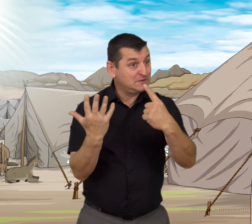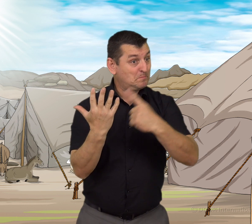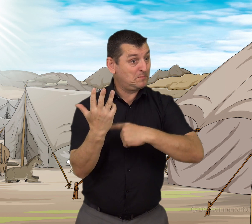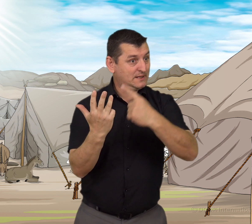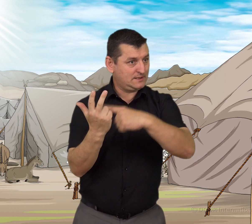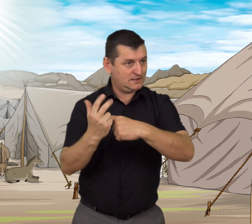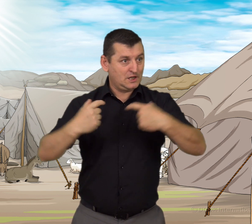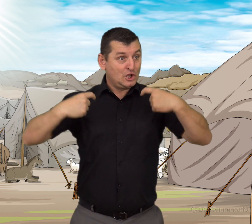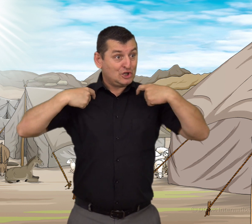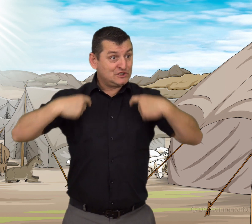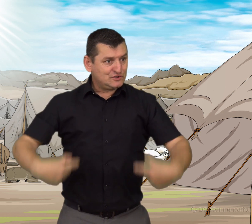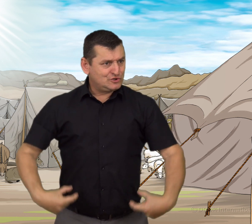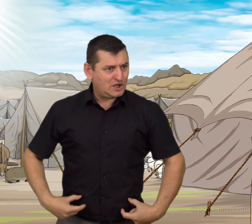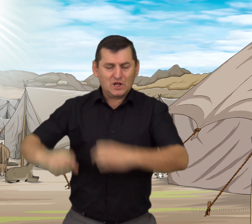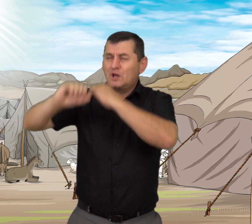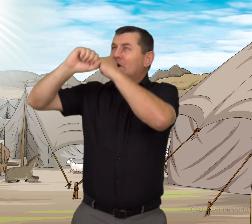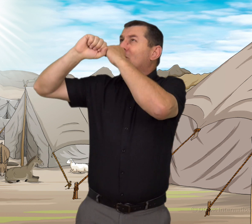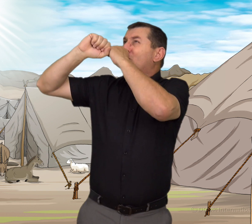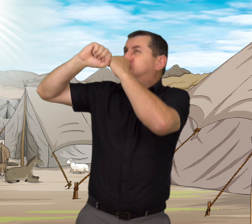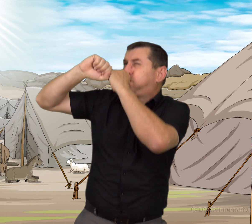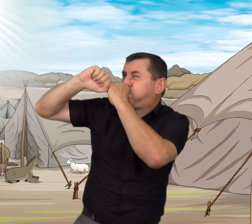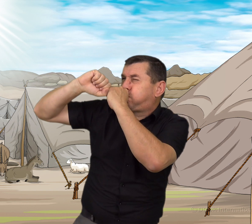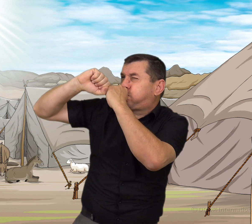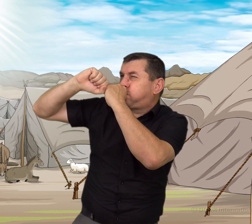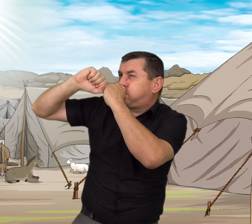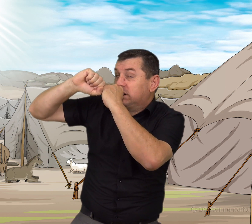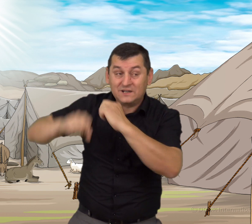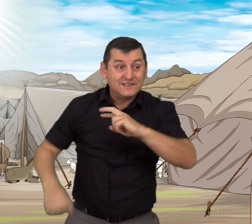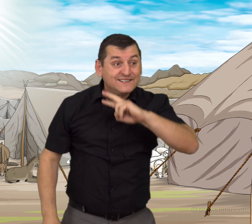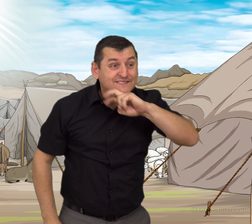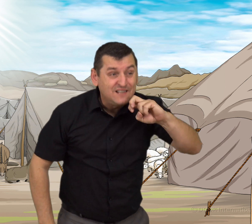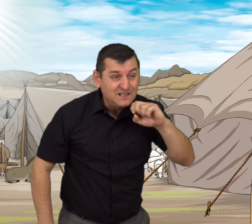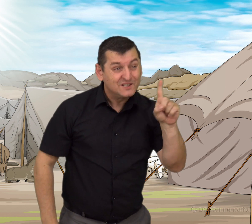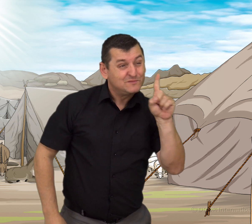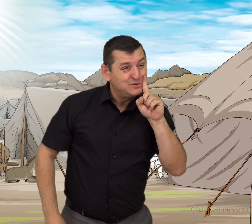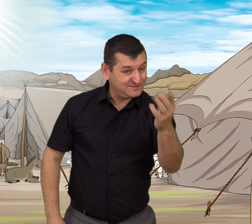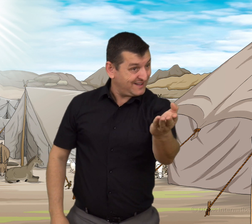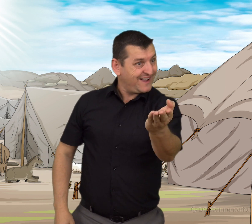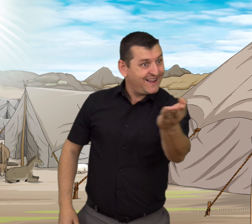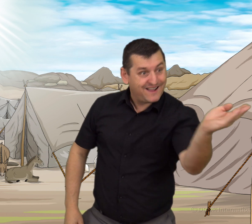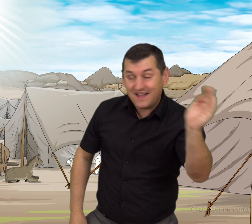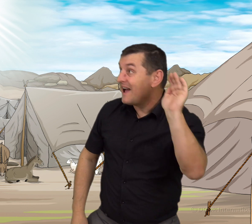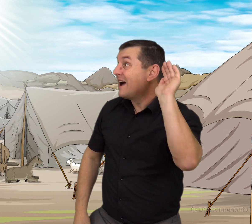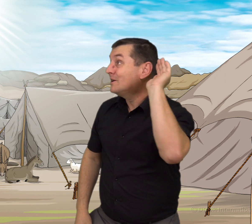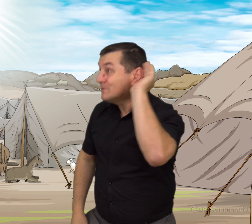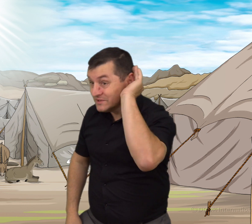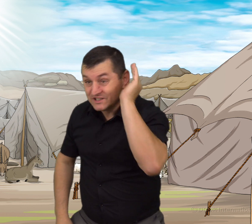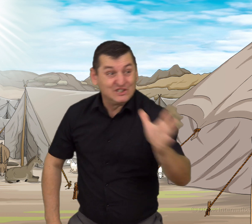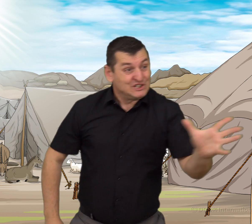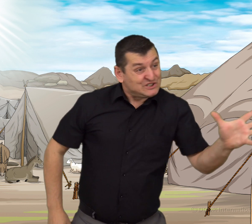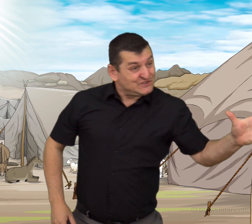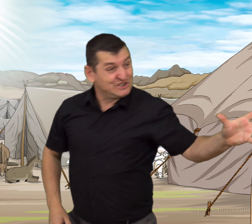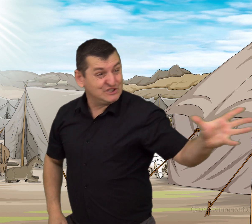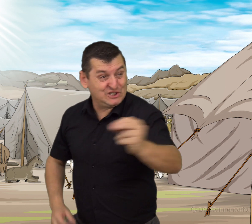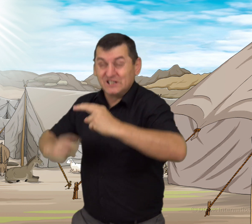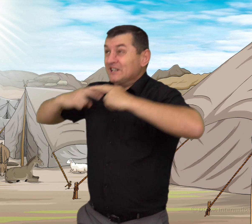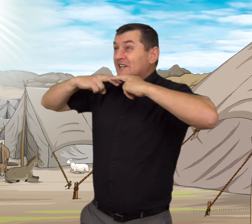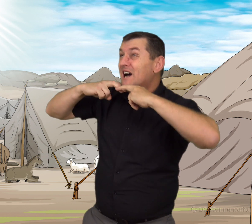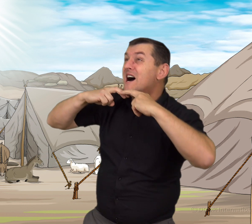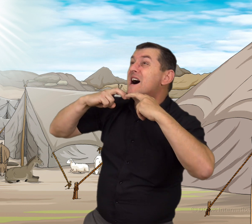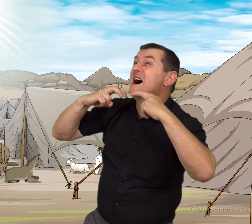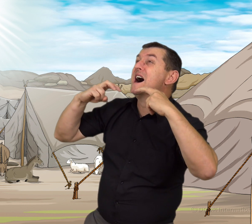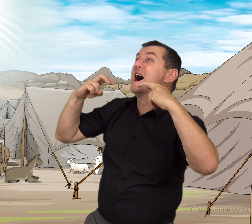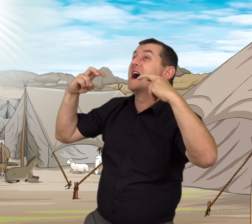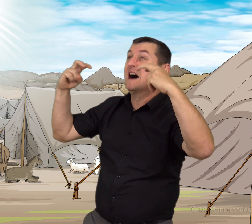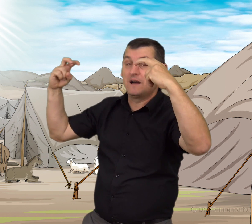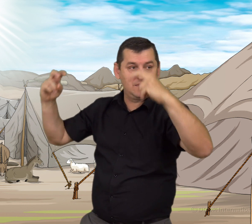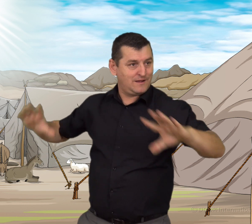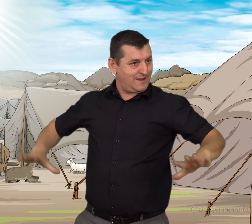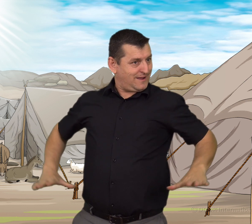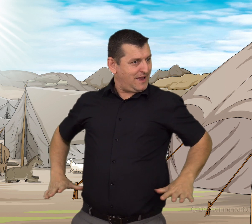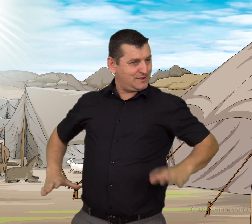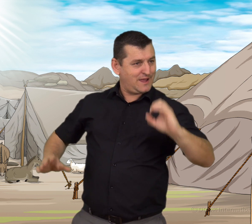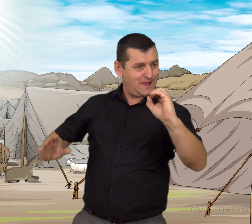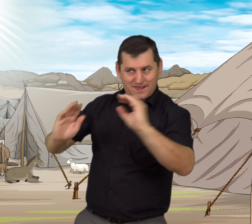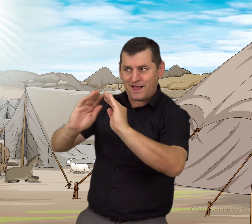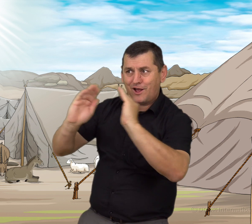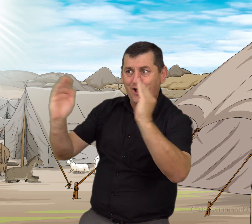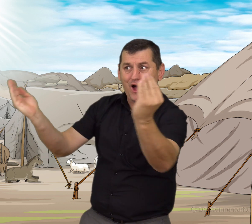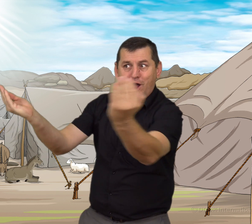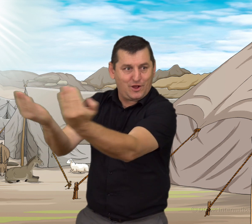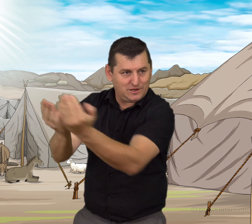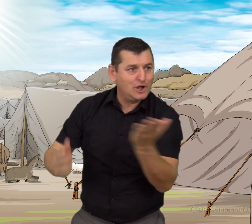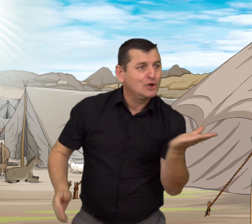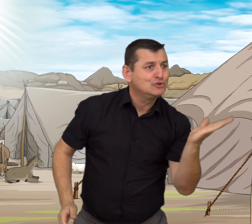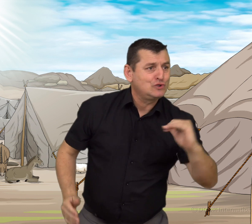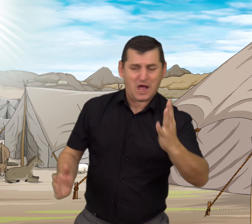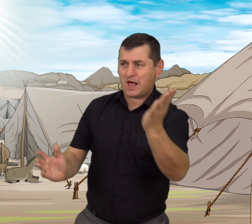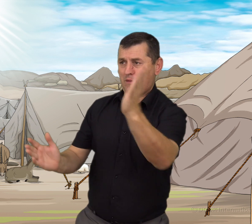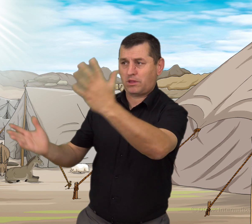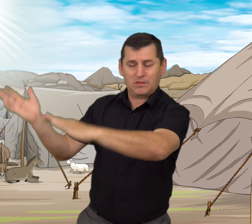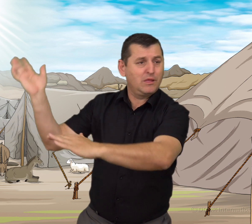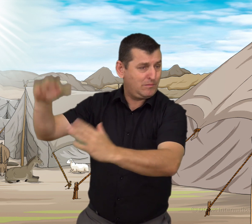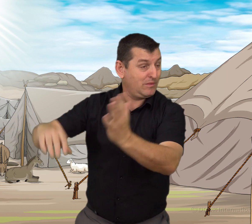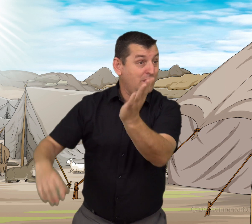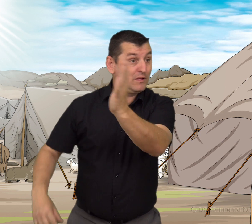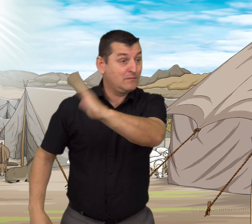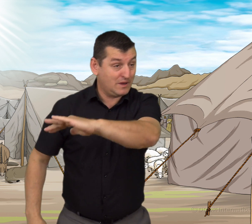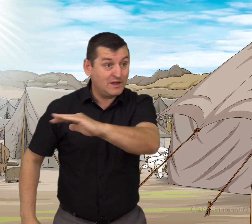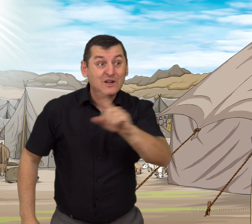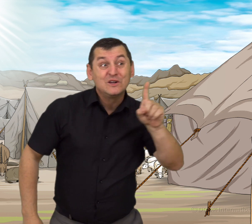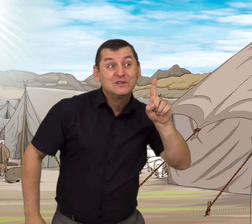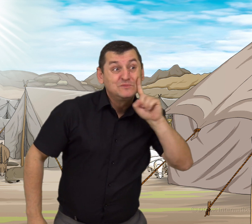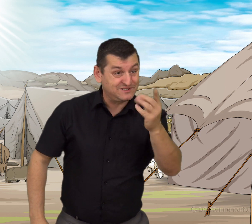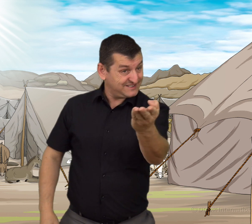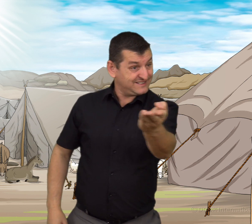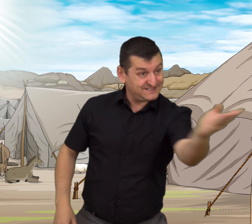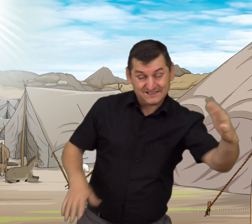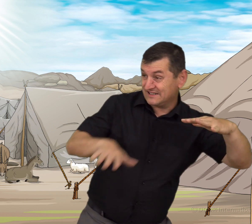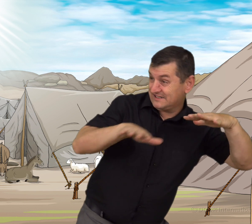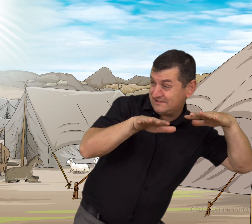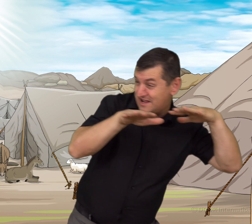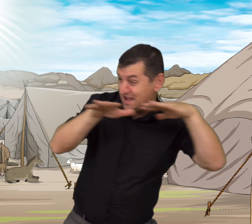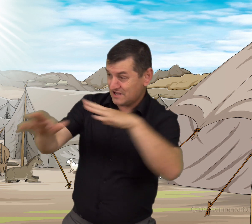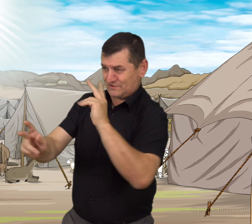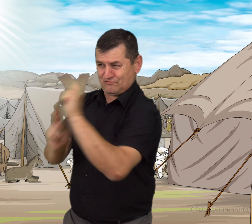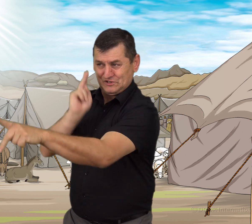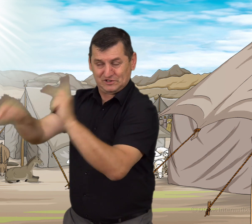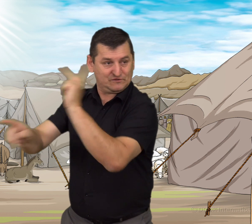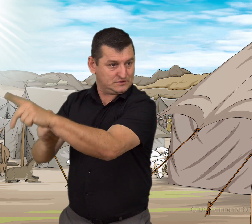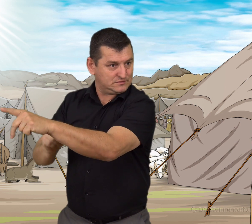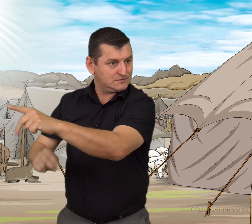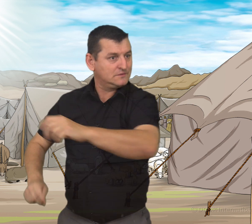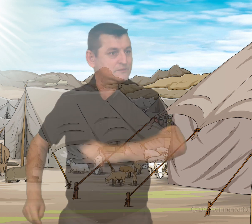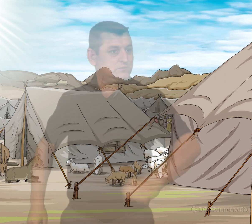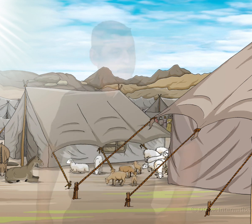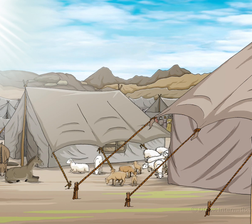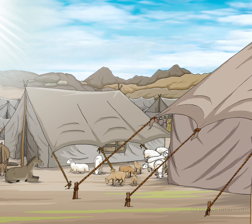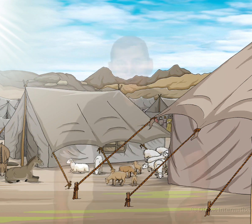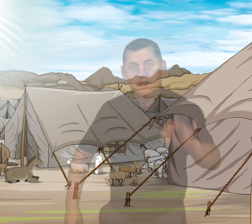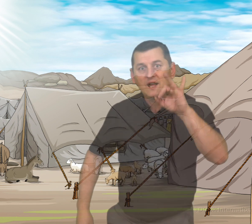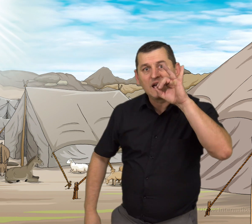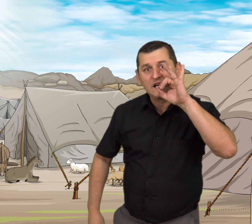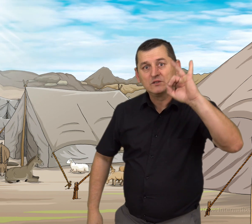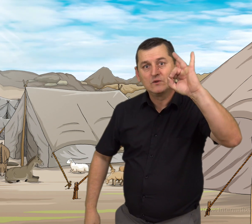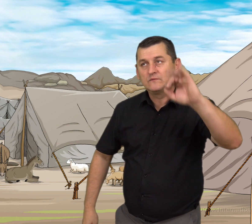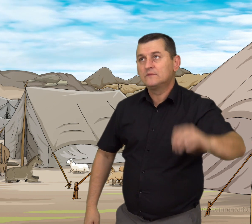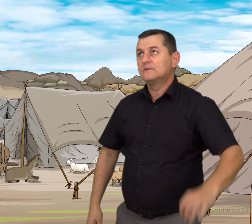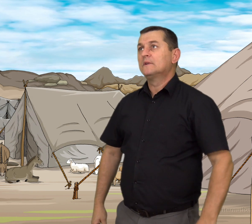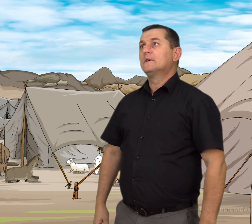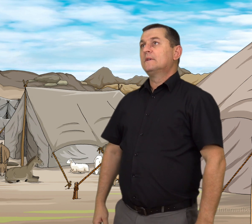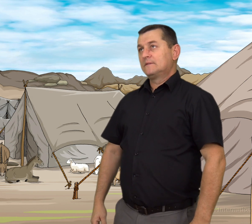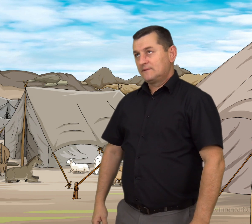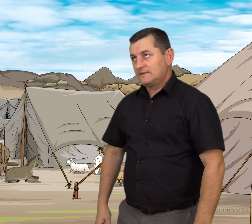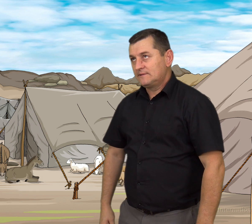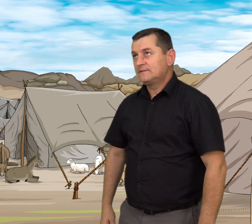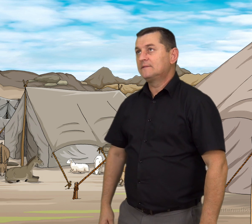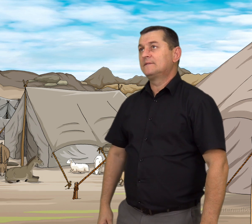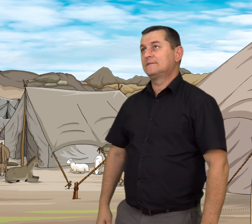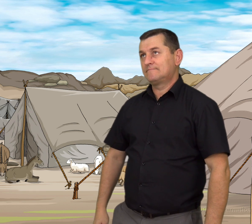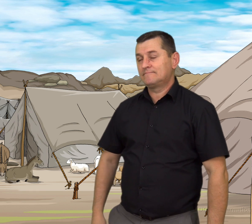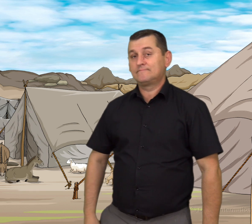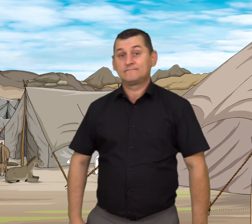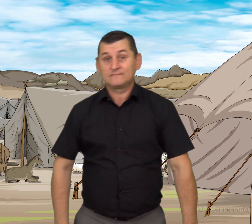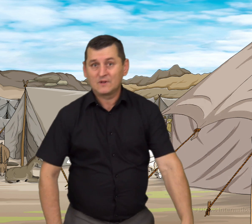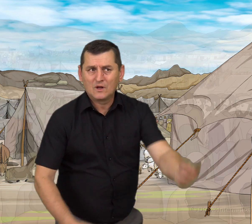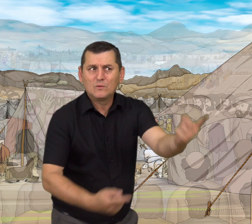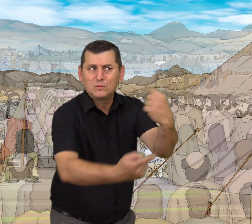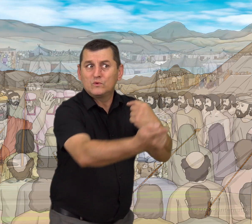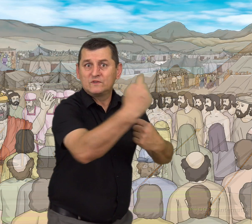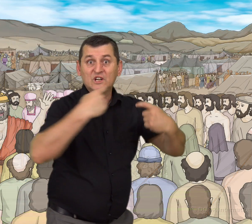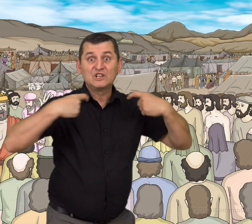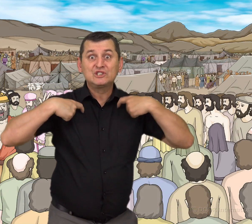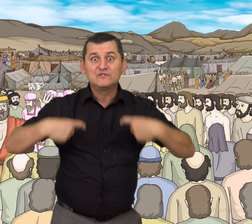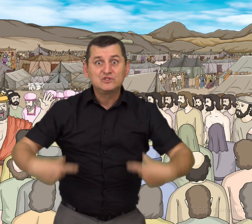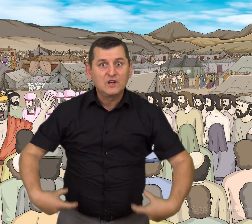Then the wall of the city will collapse and all your people will charge straight into the city.”